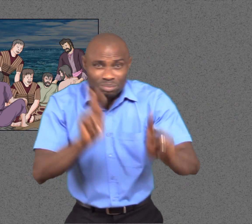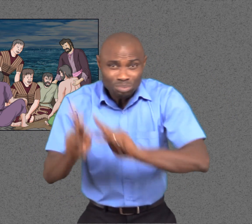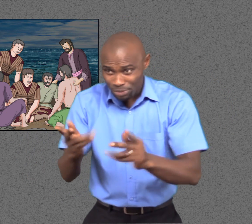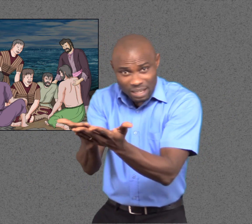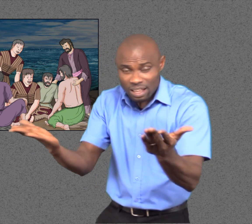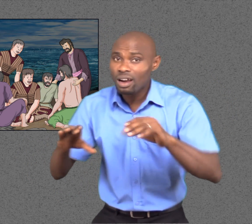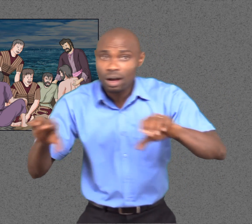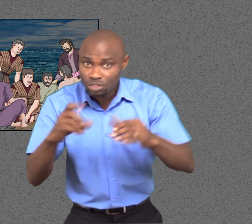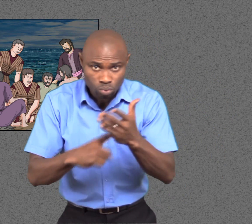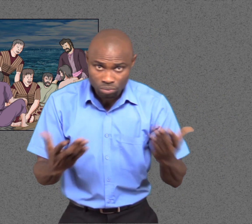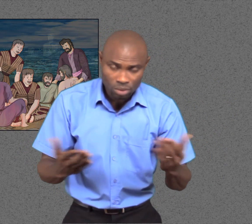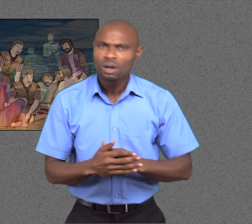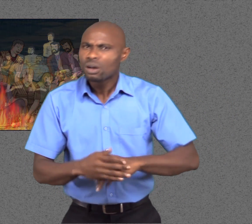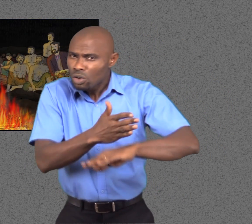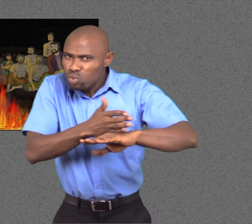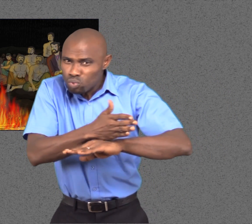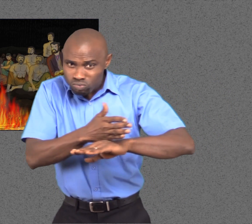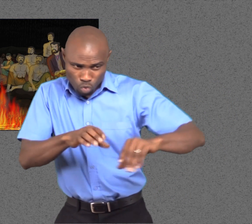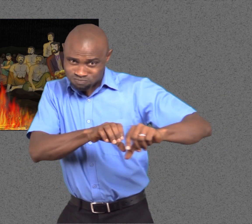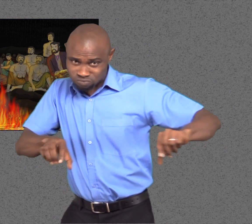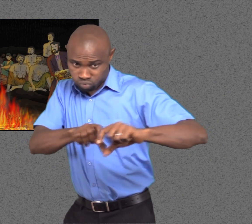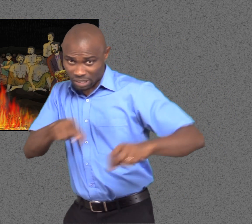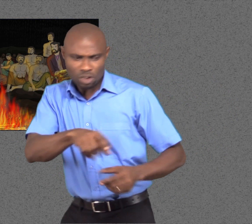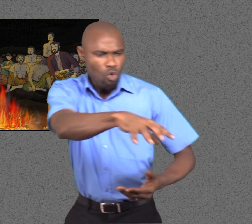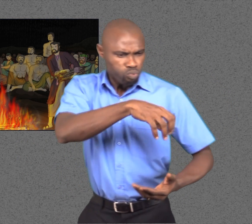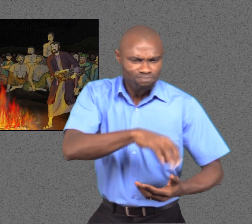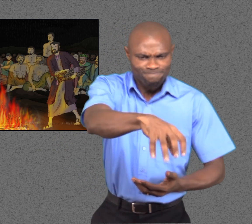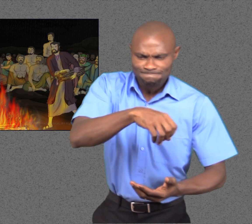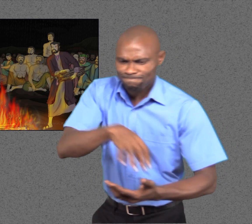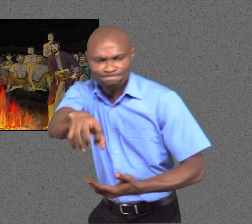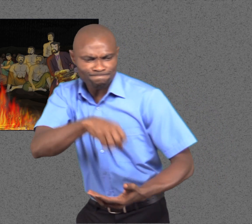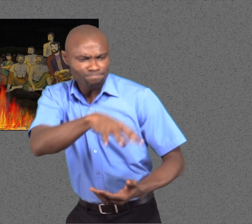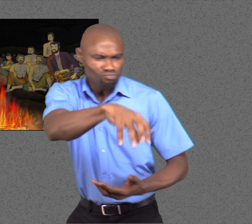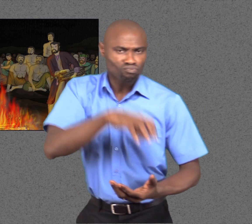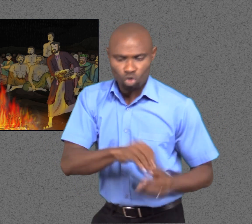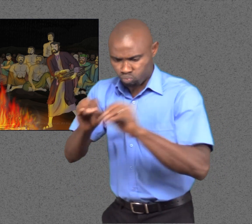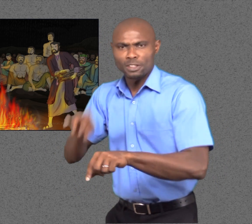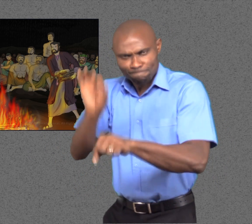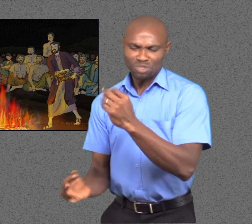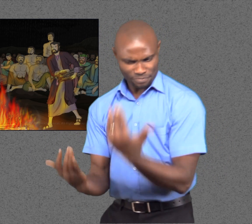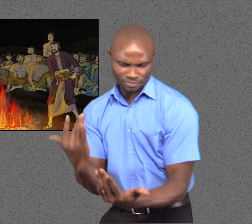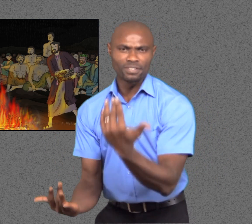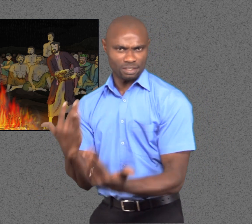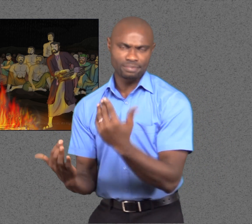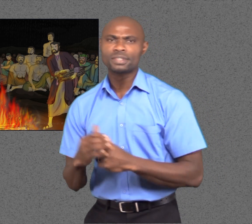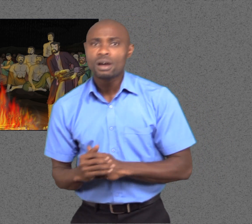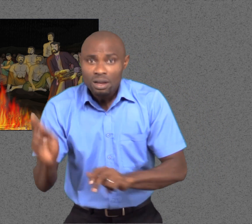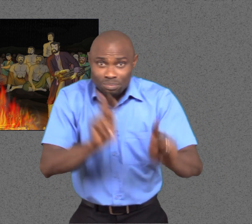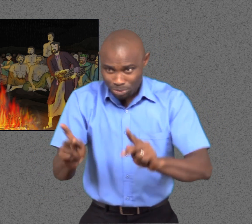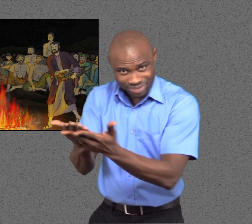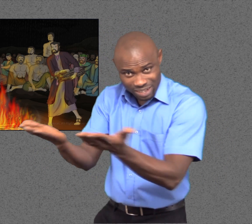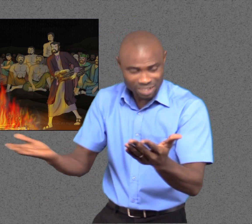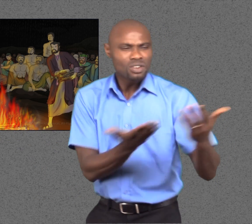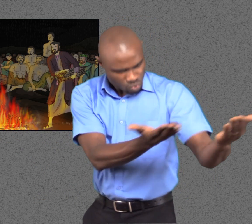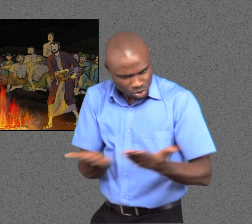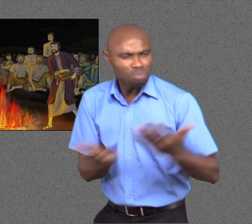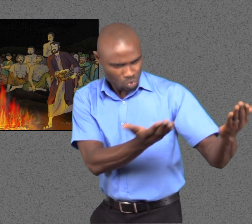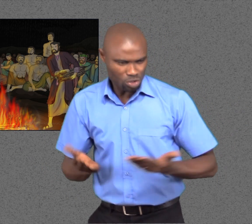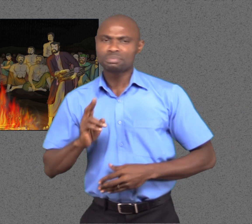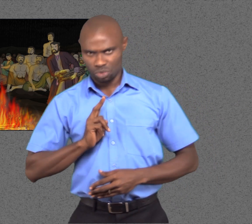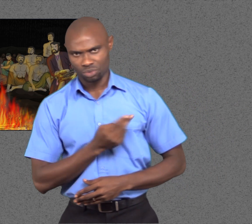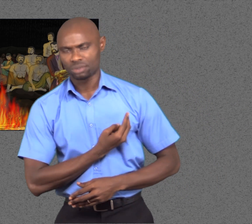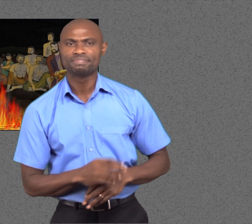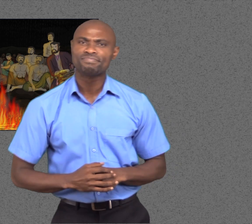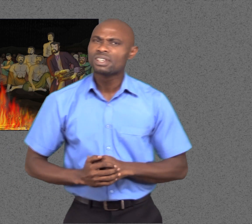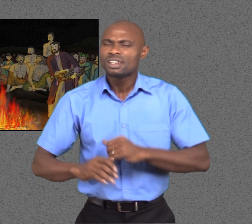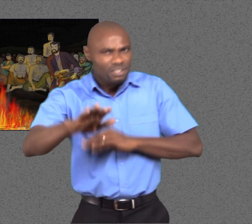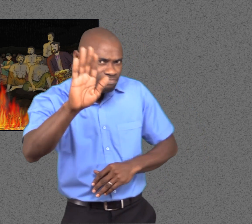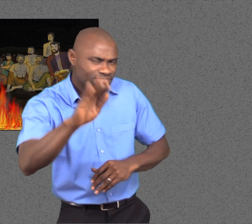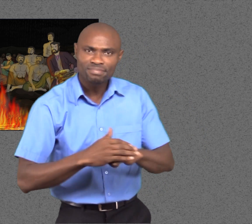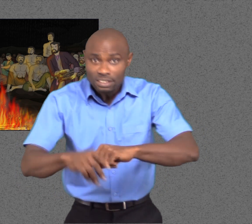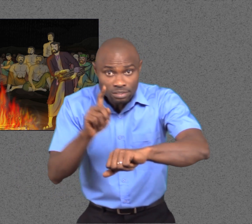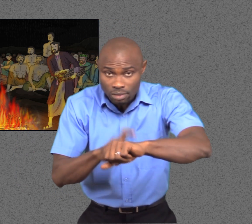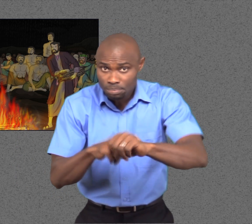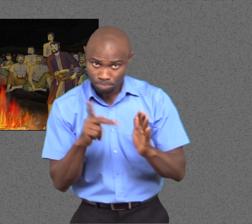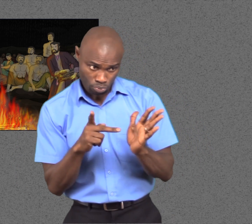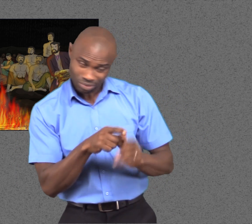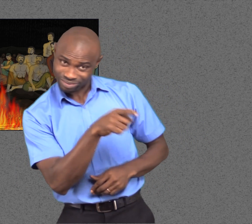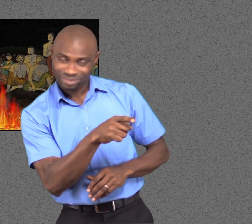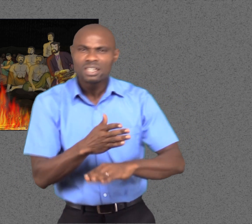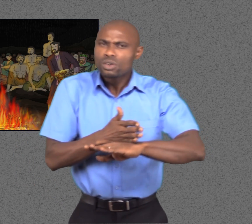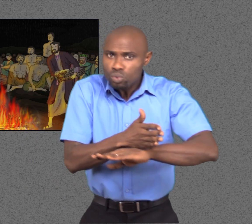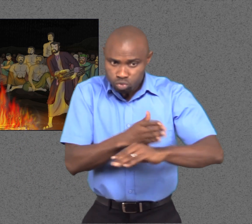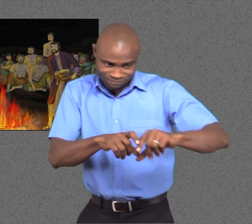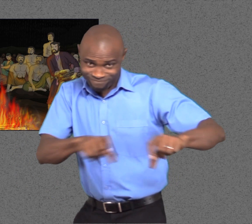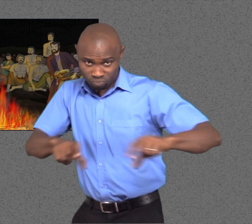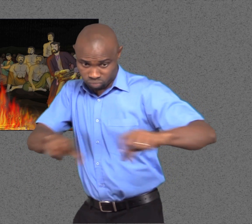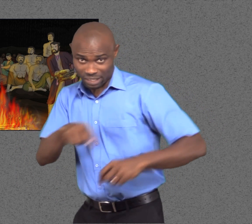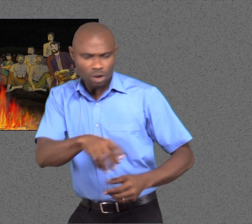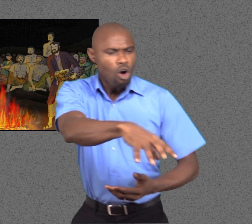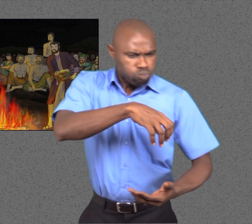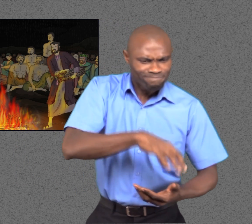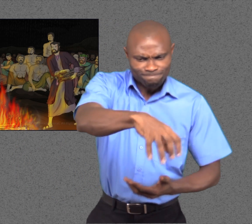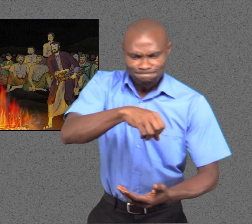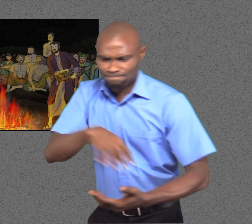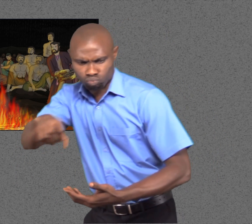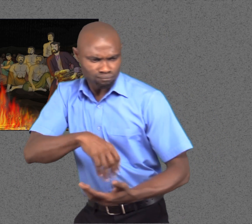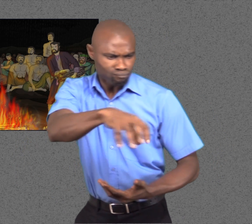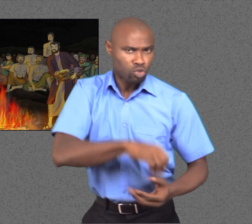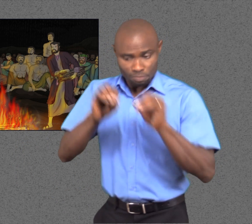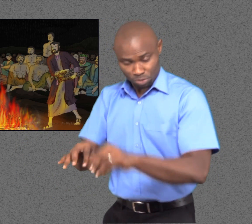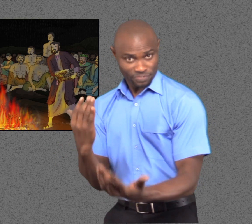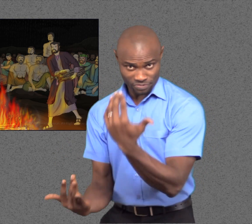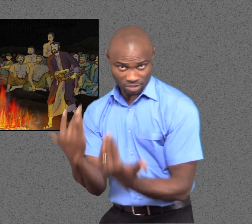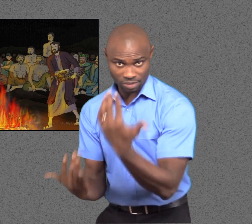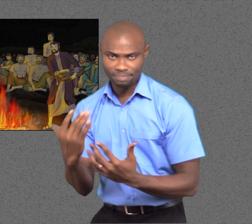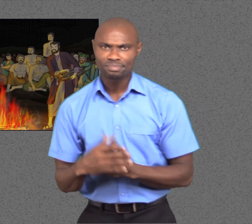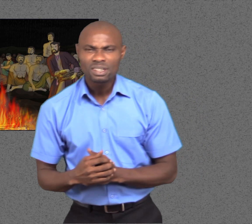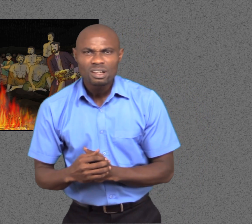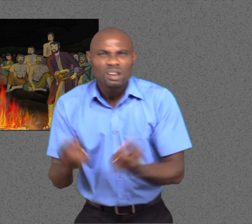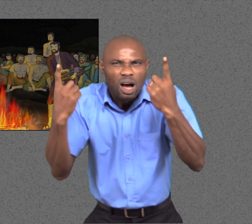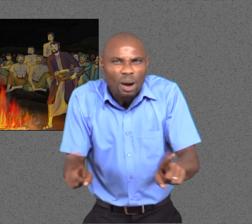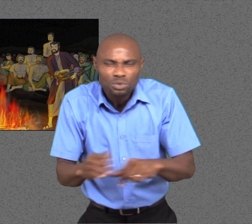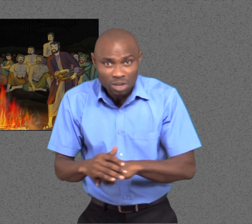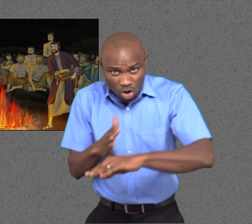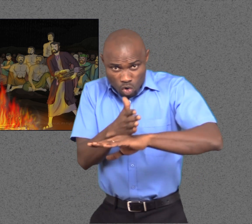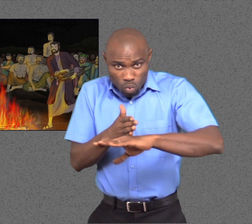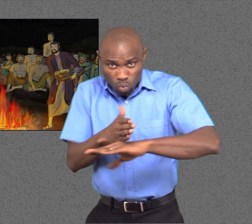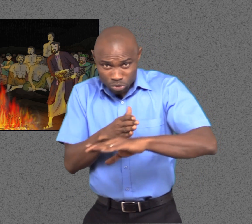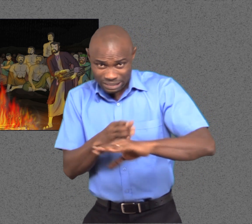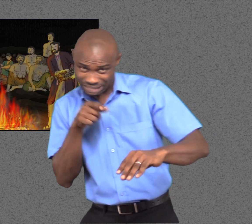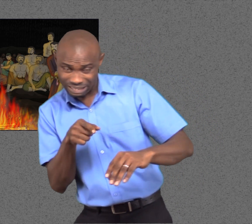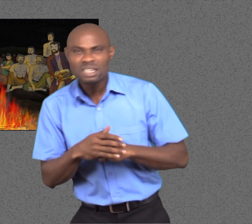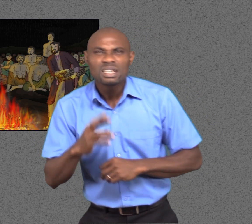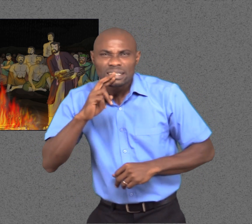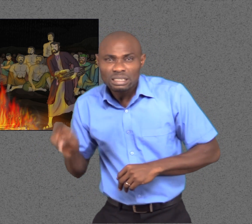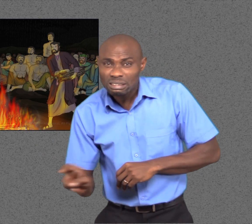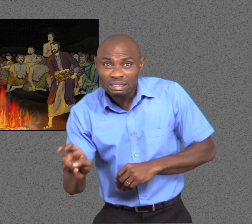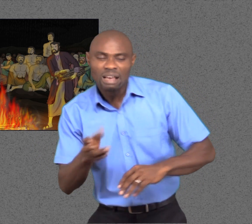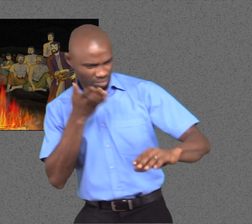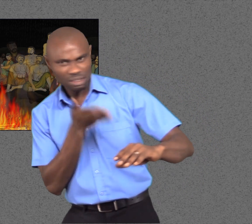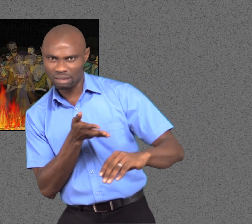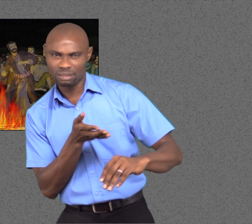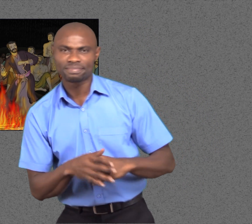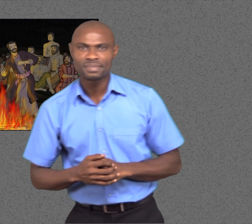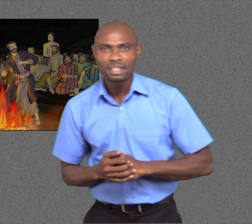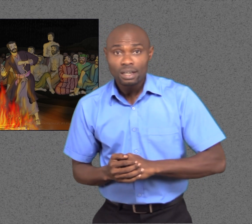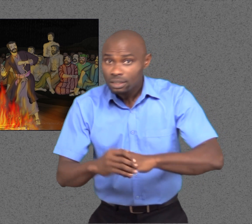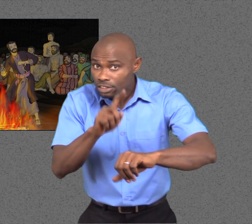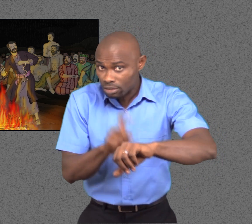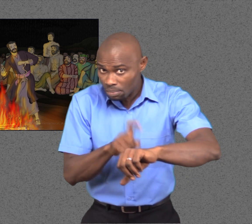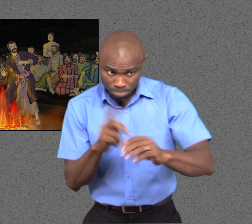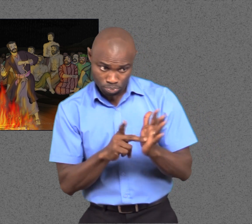They kindled a fire and welcomed all of us because it was raining and cold.